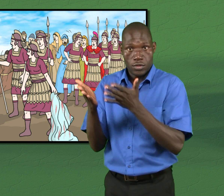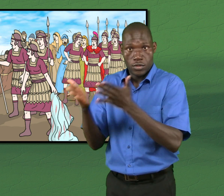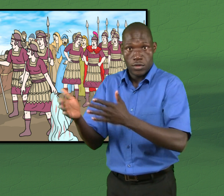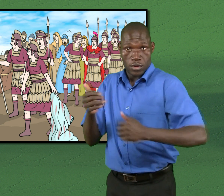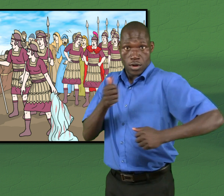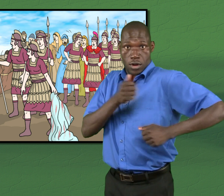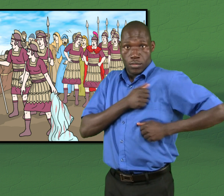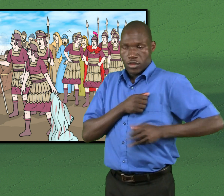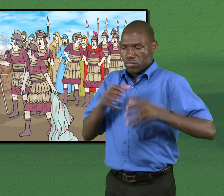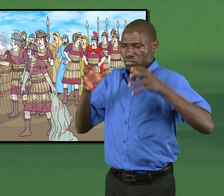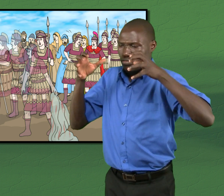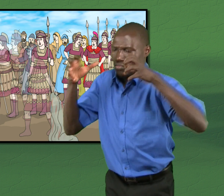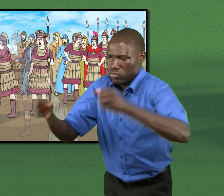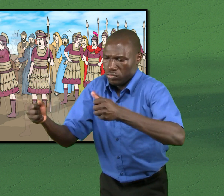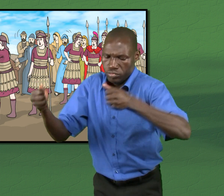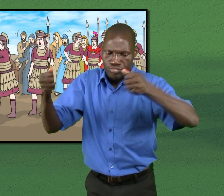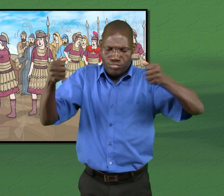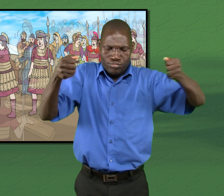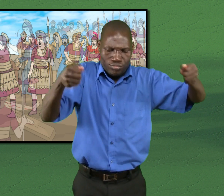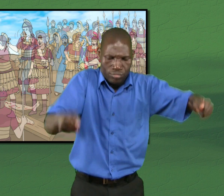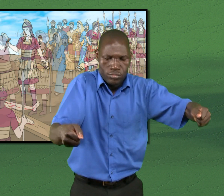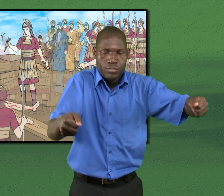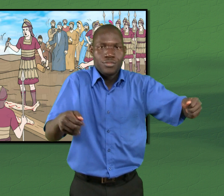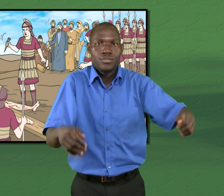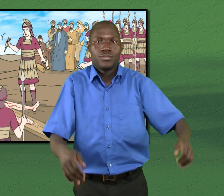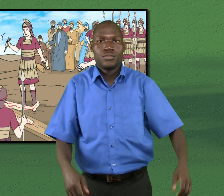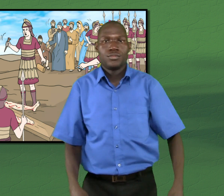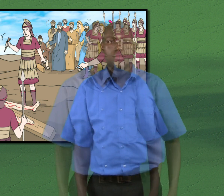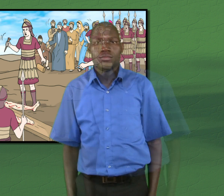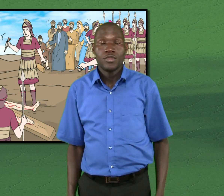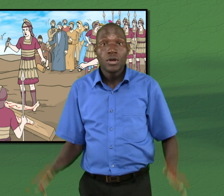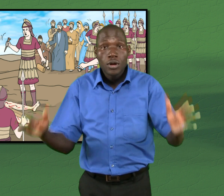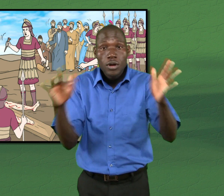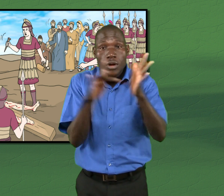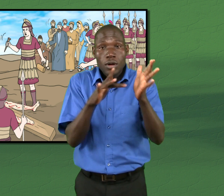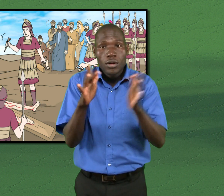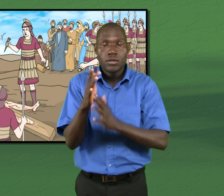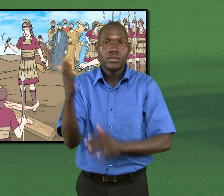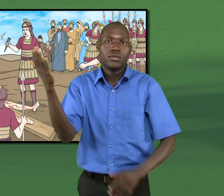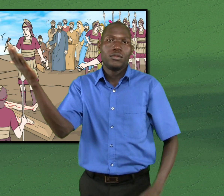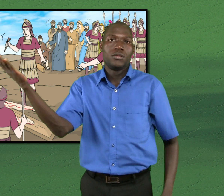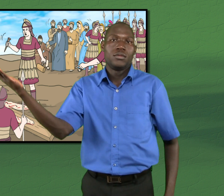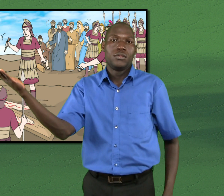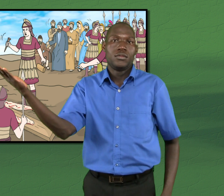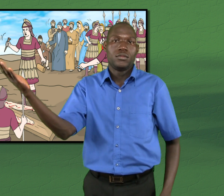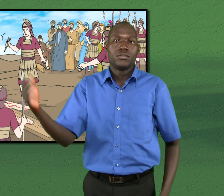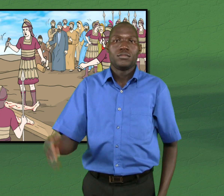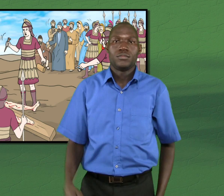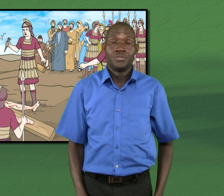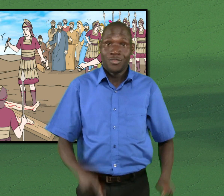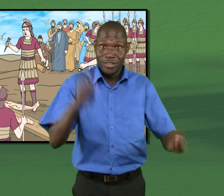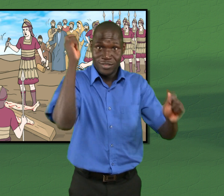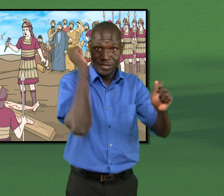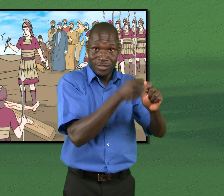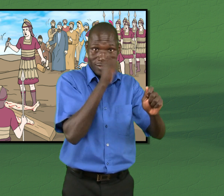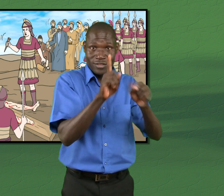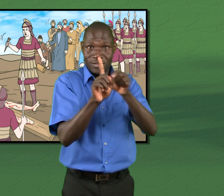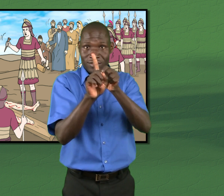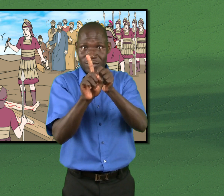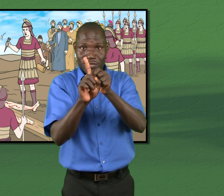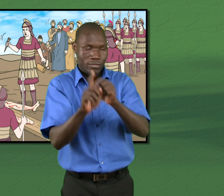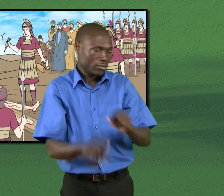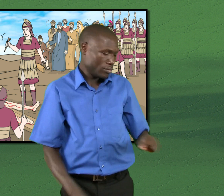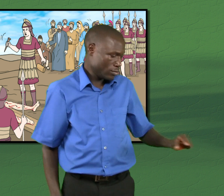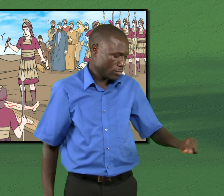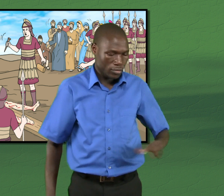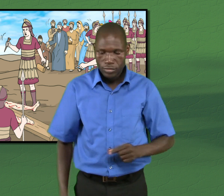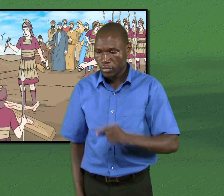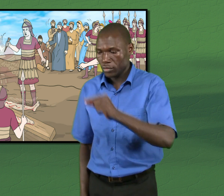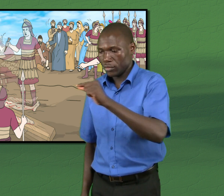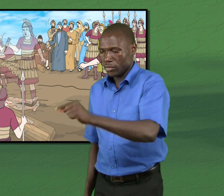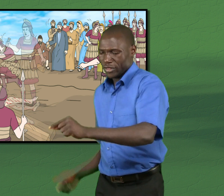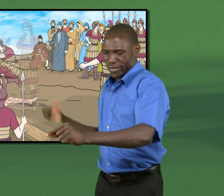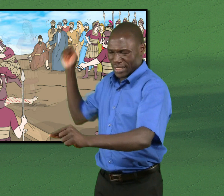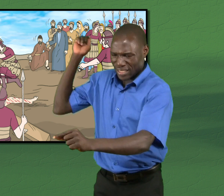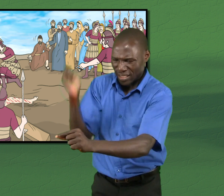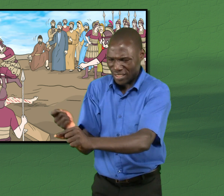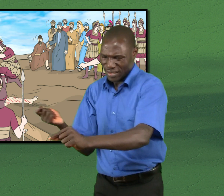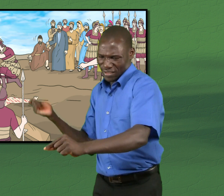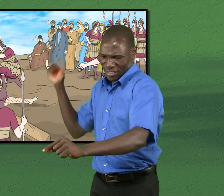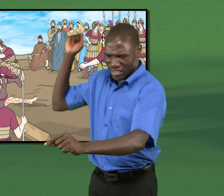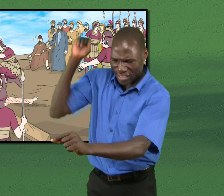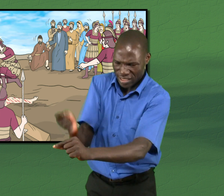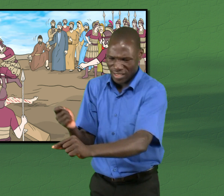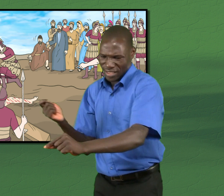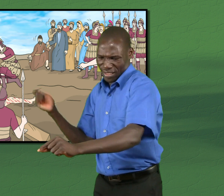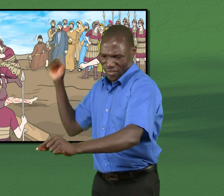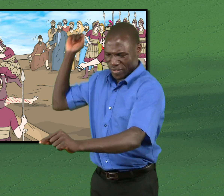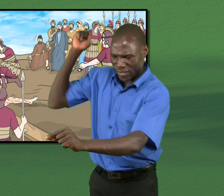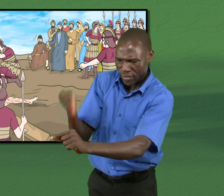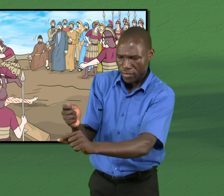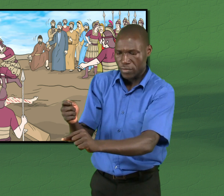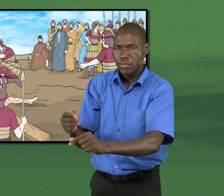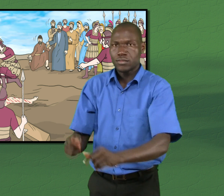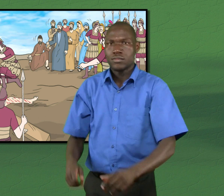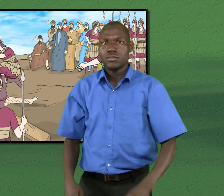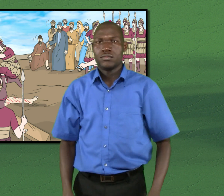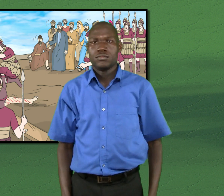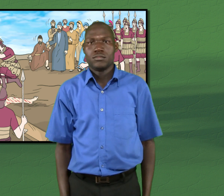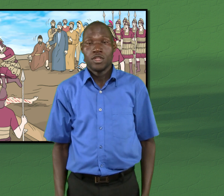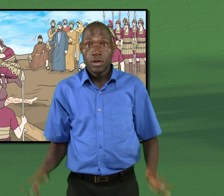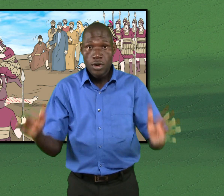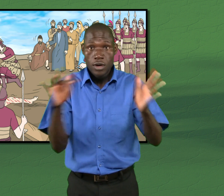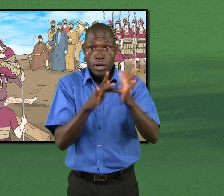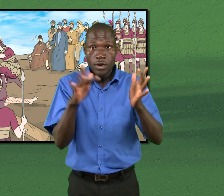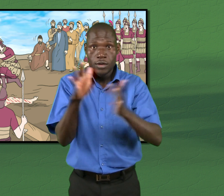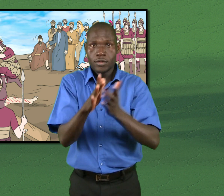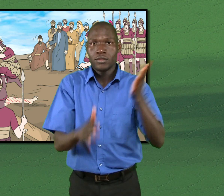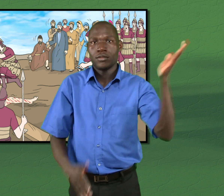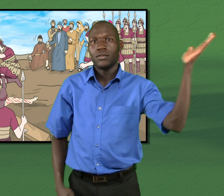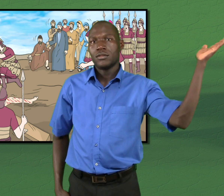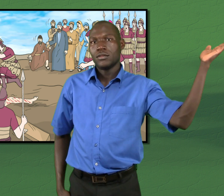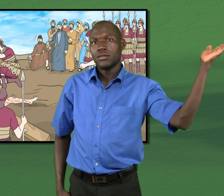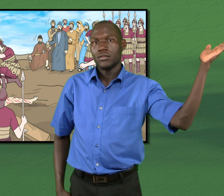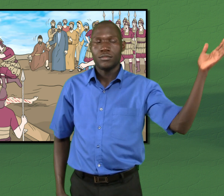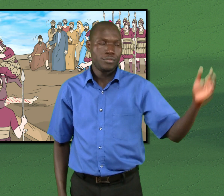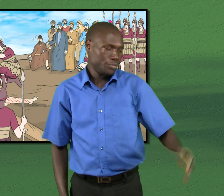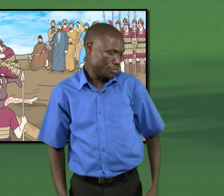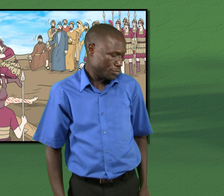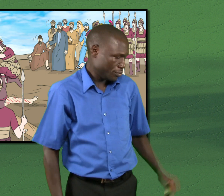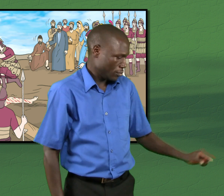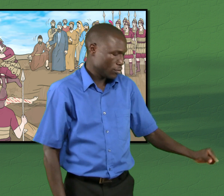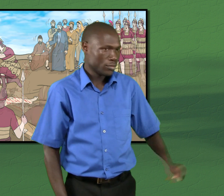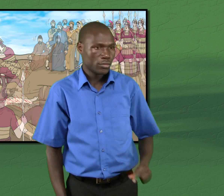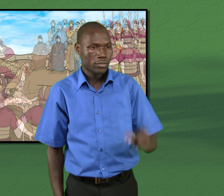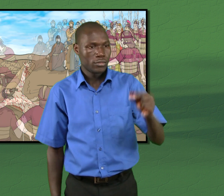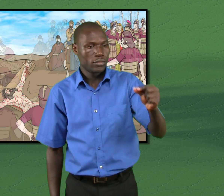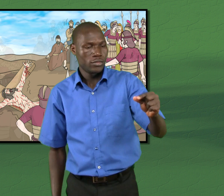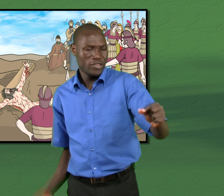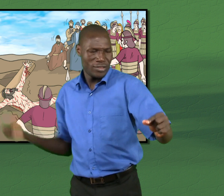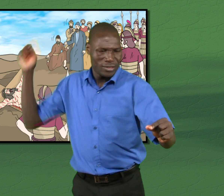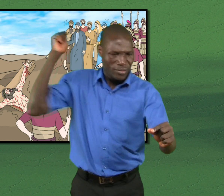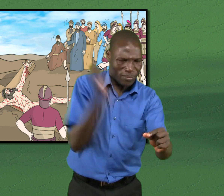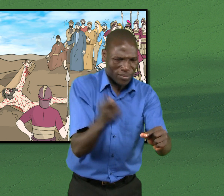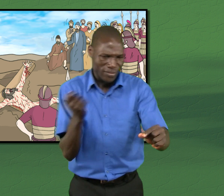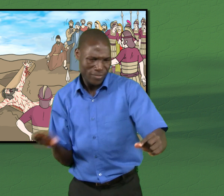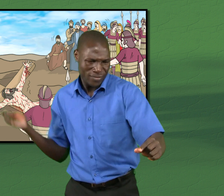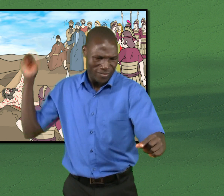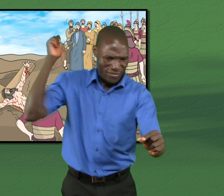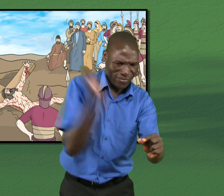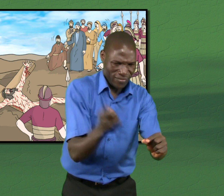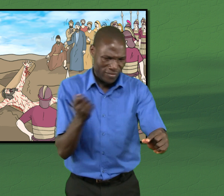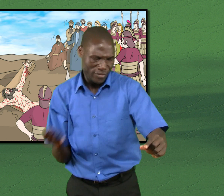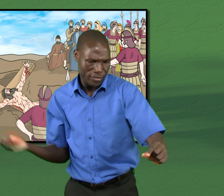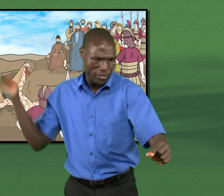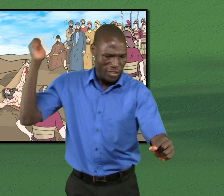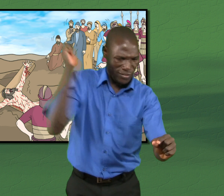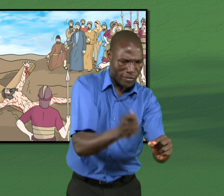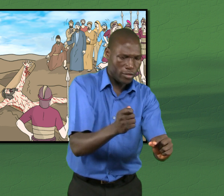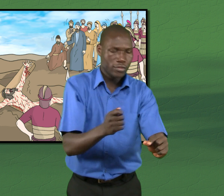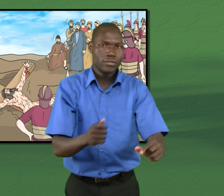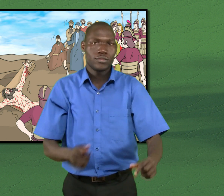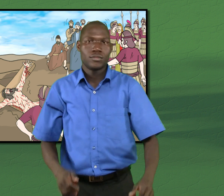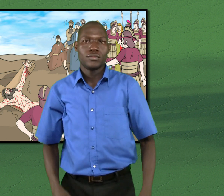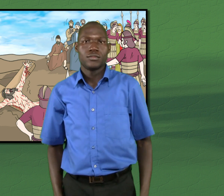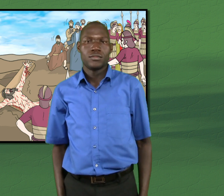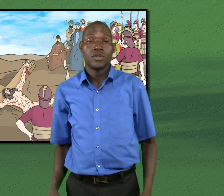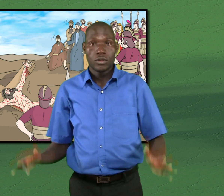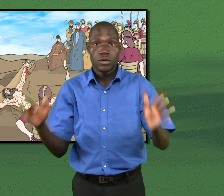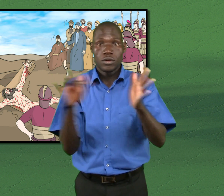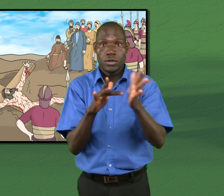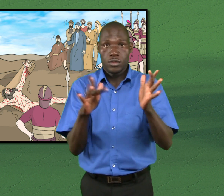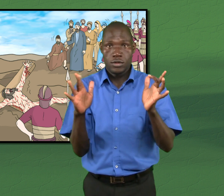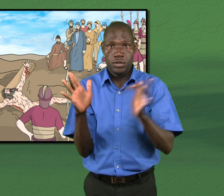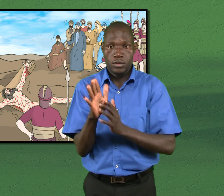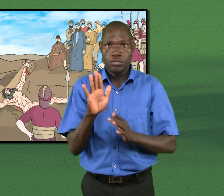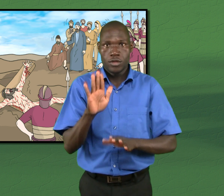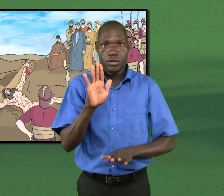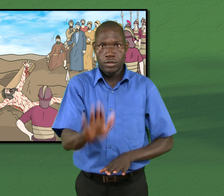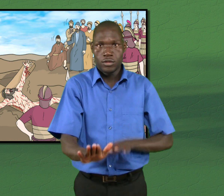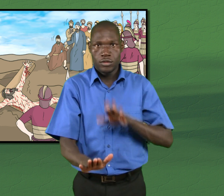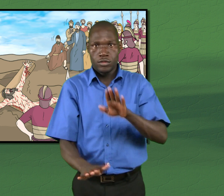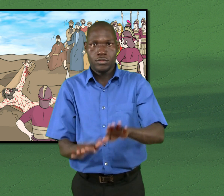When they had crucified Him, they divided up His garments by casting lots.